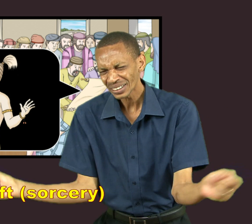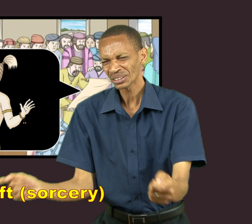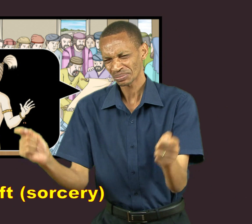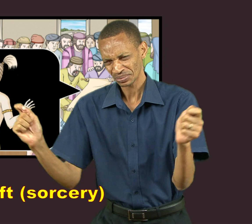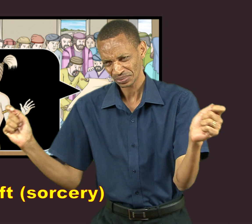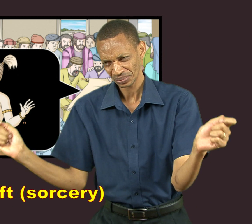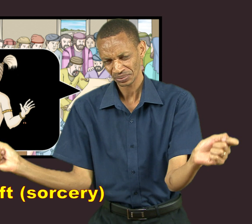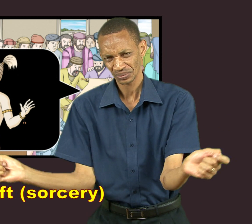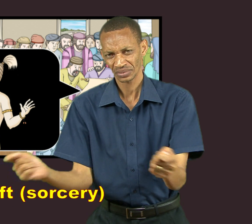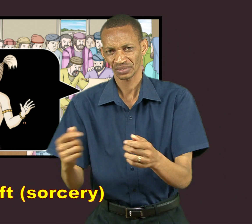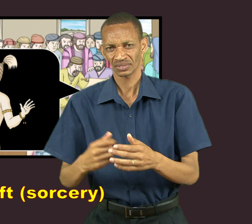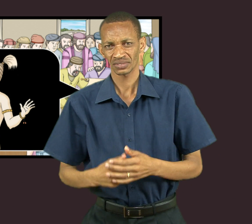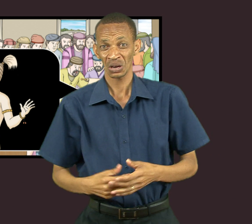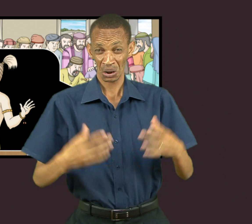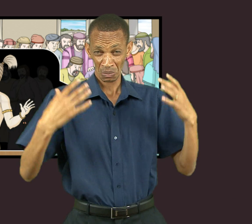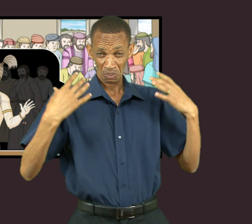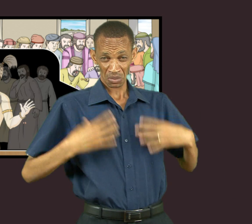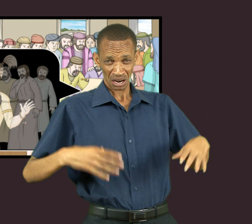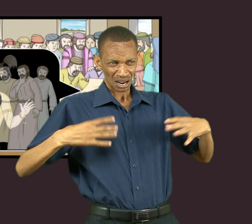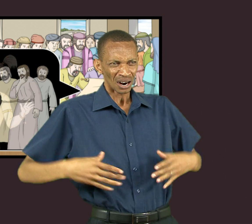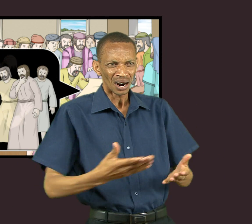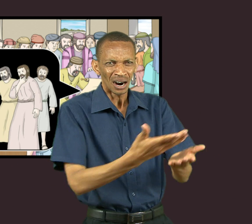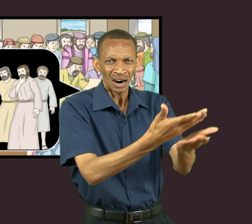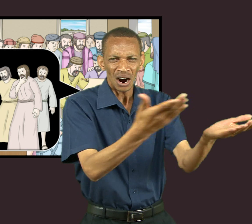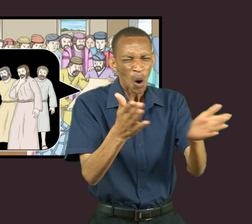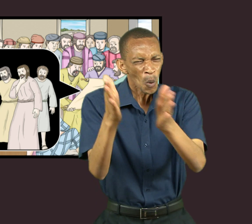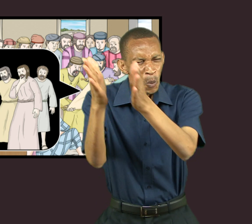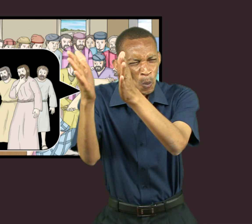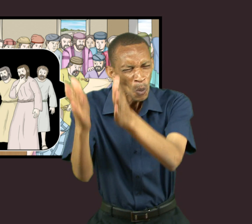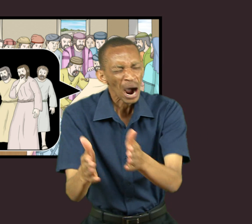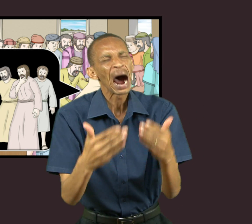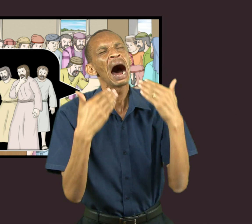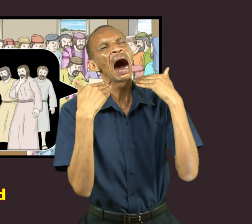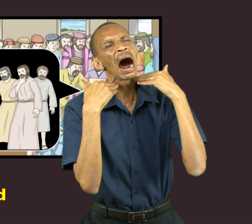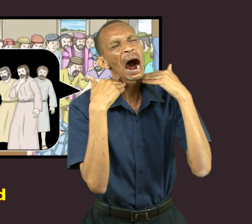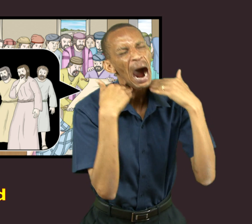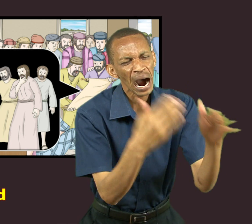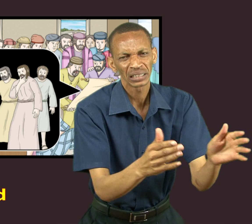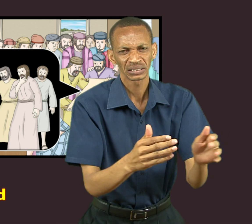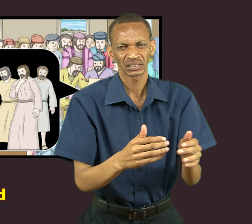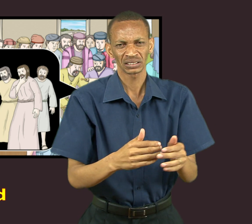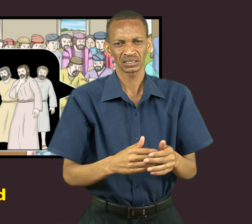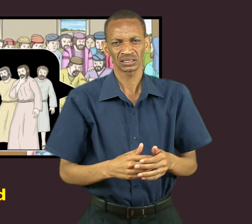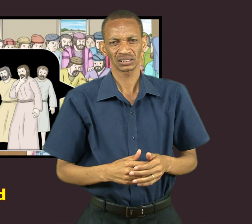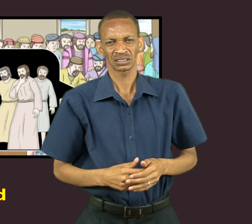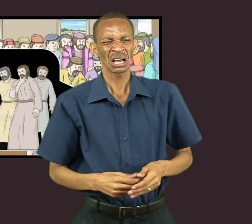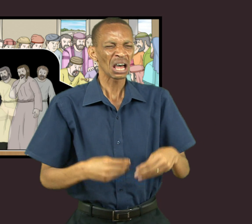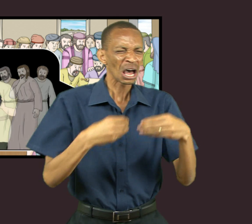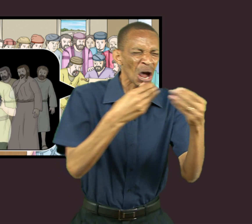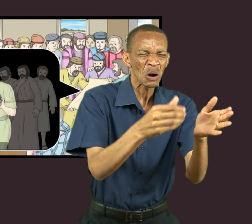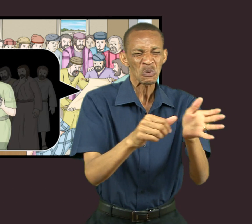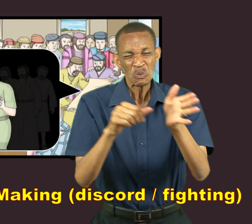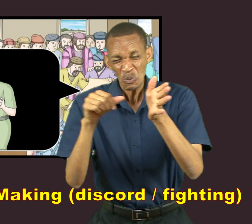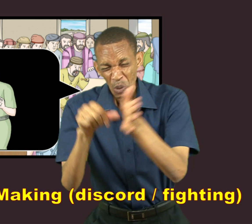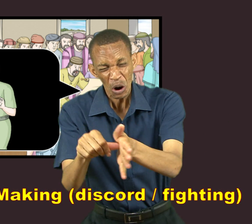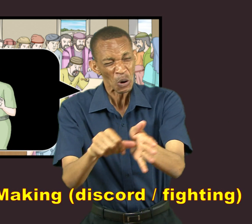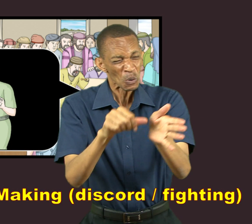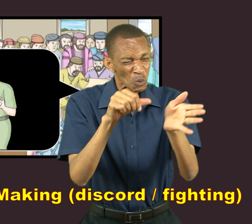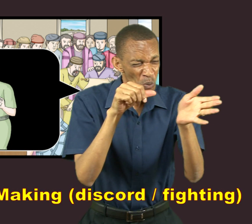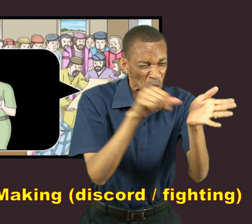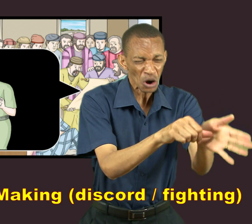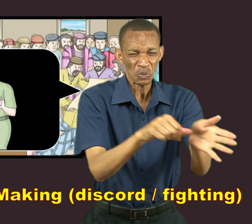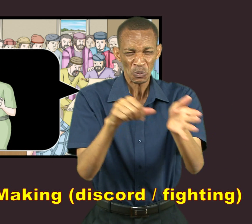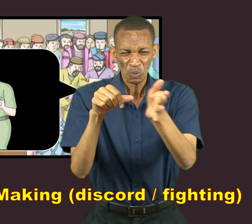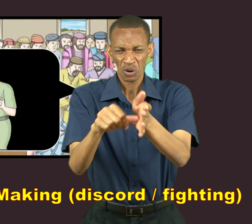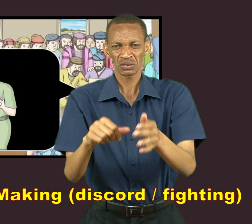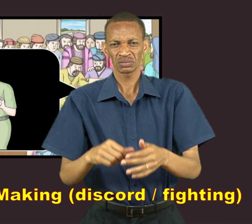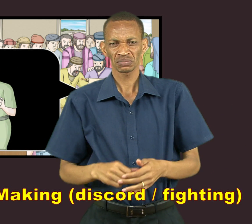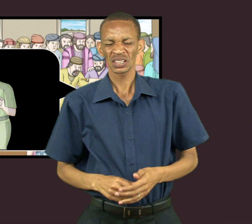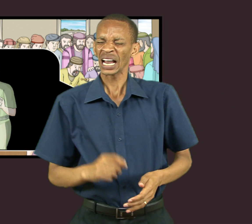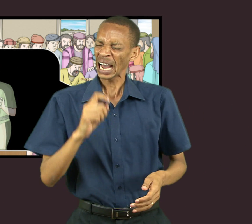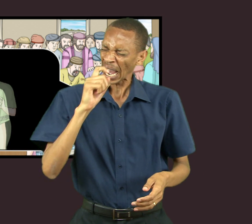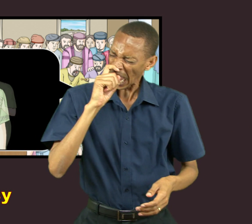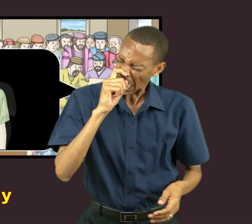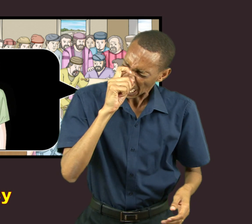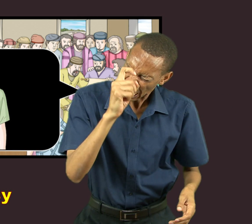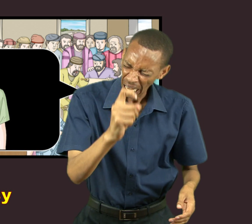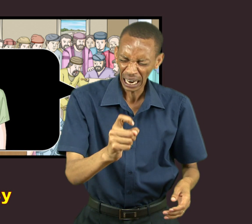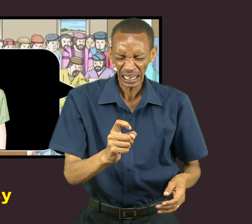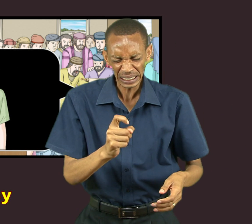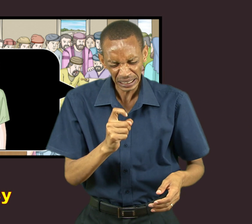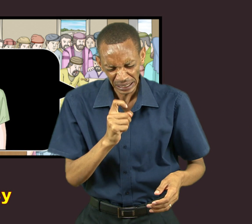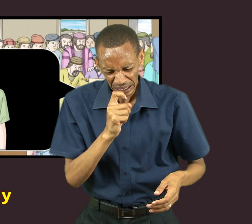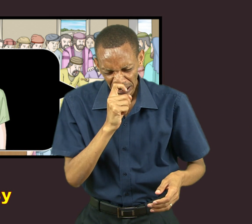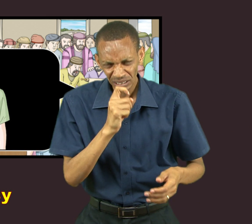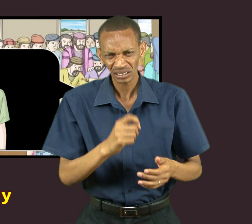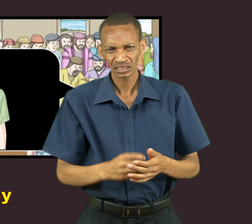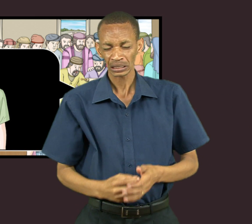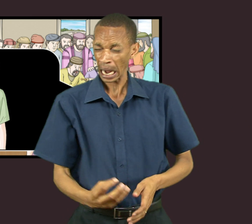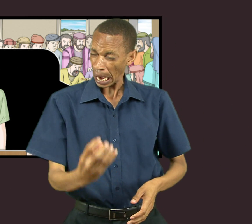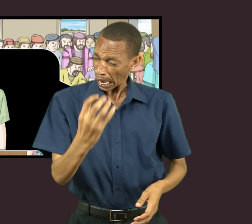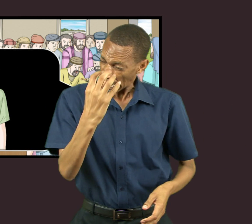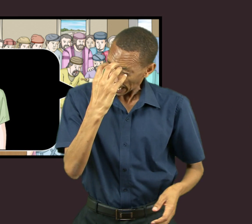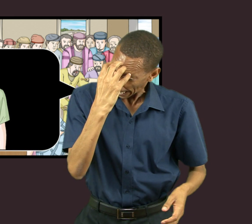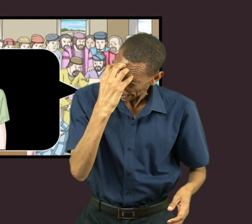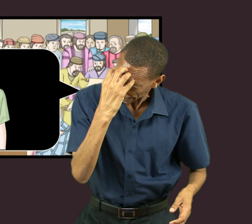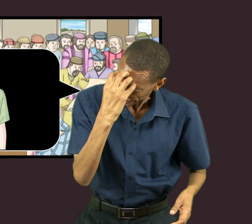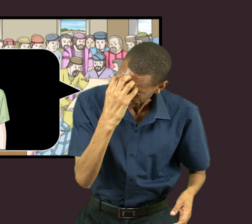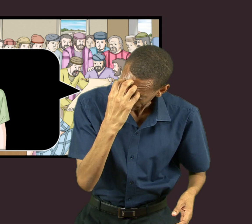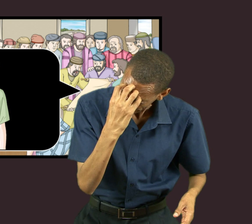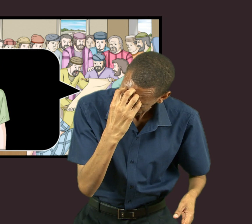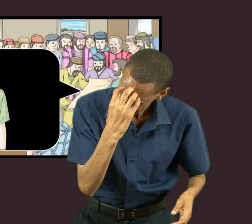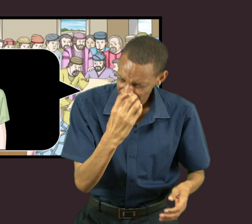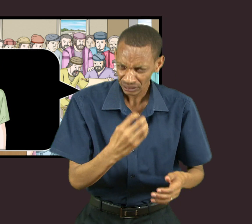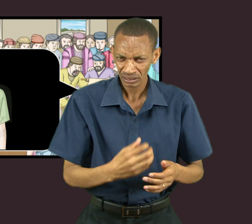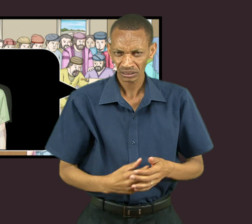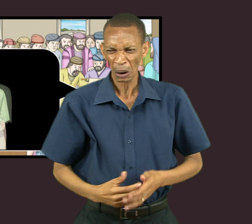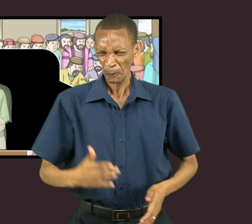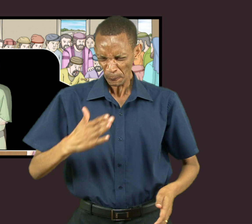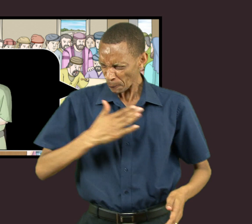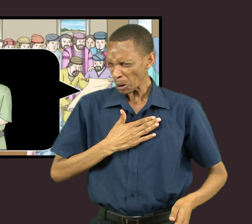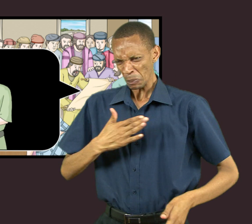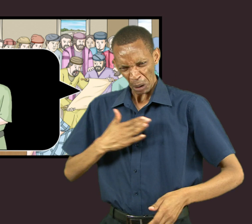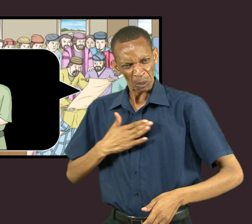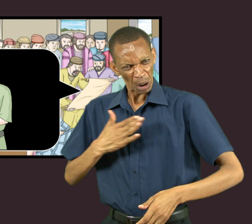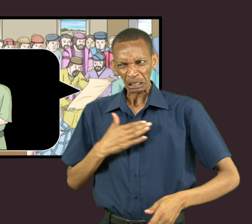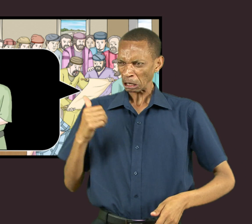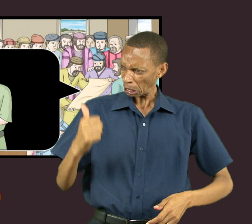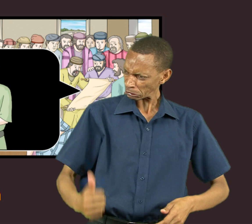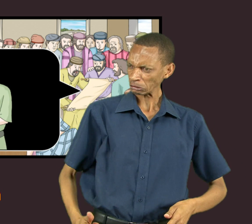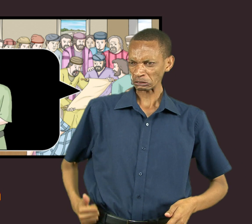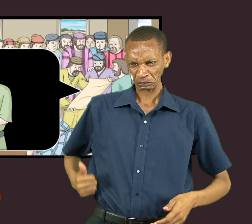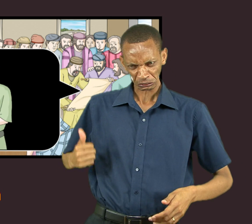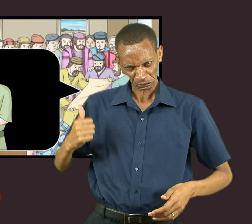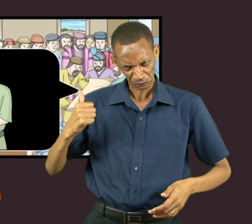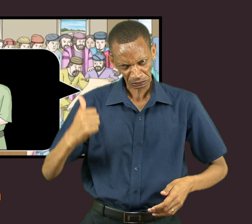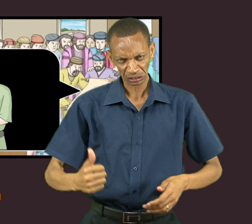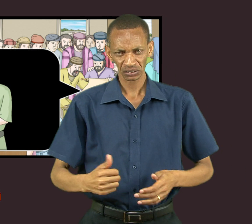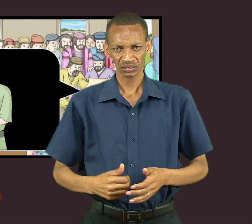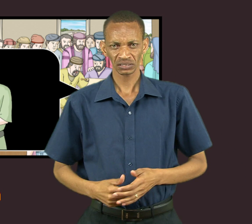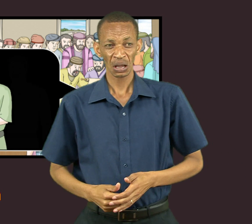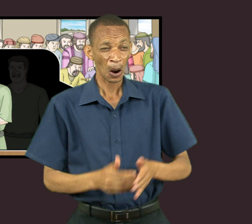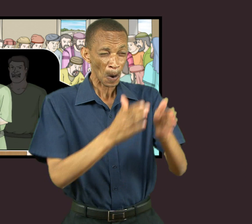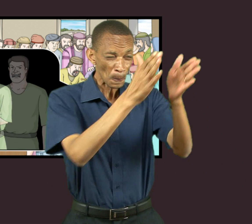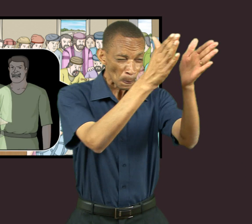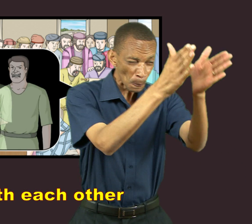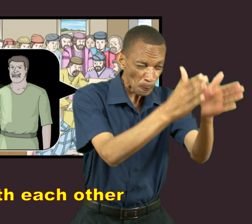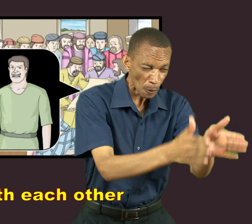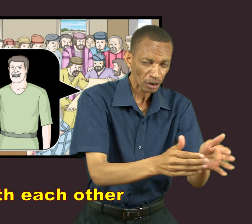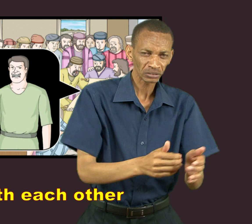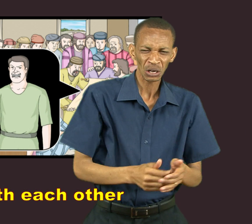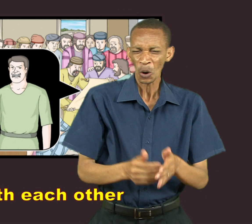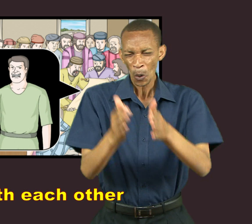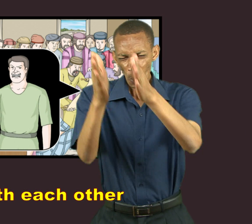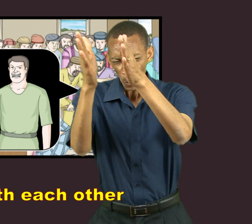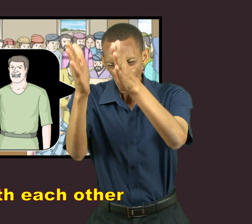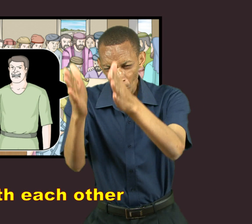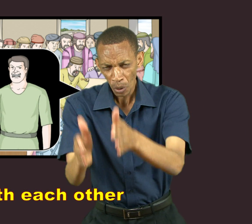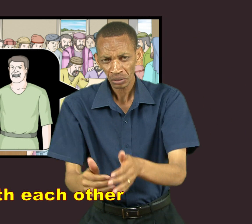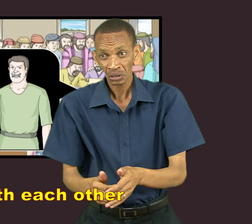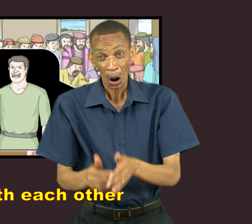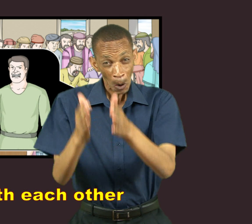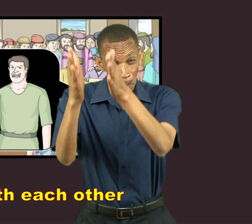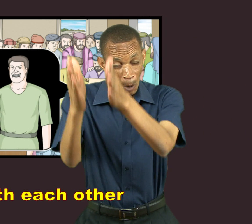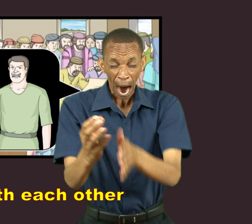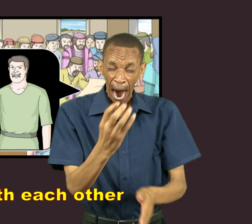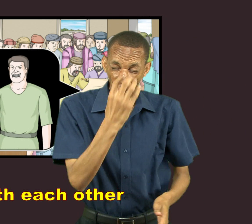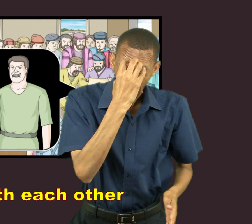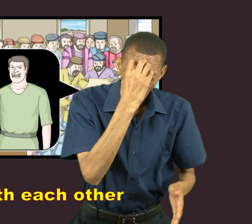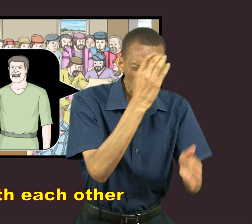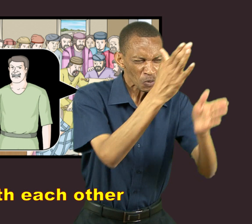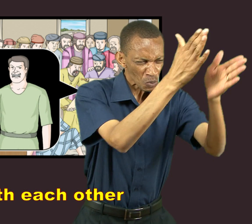hatred, discord, jealousy, and rage;